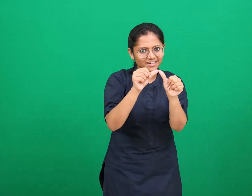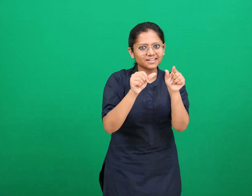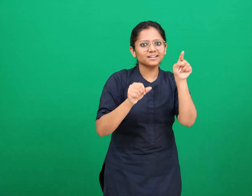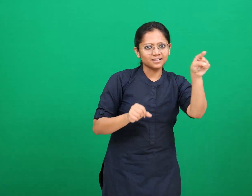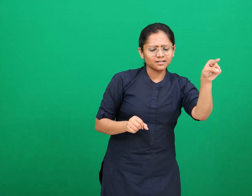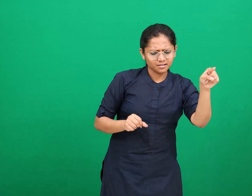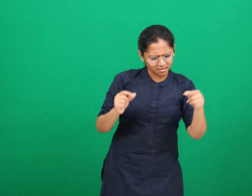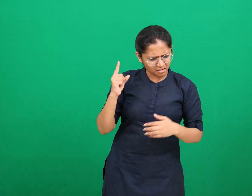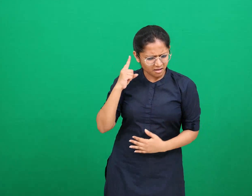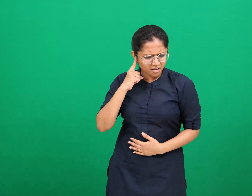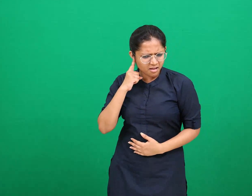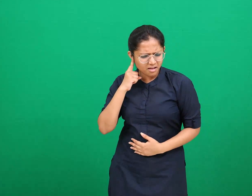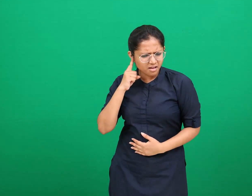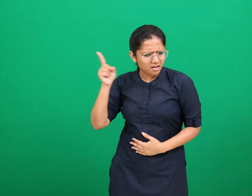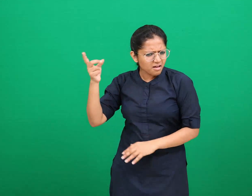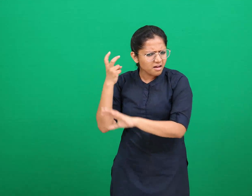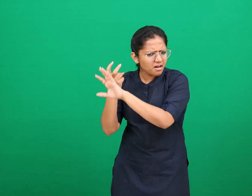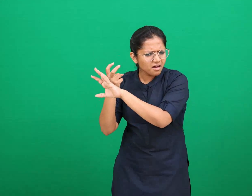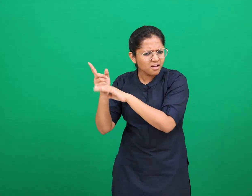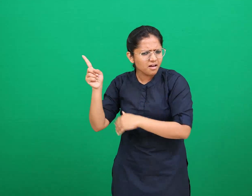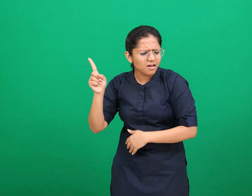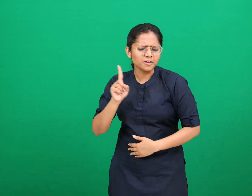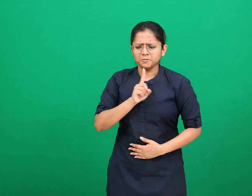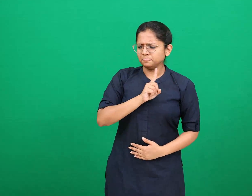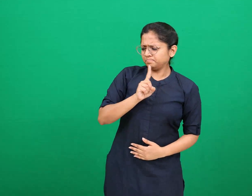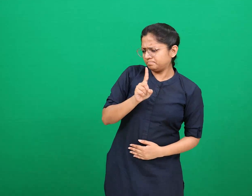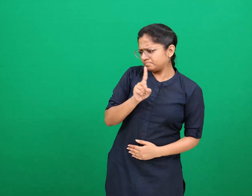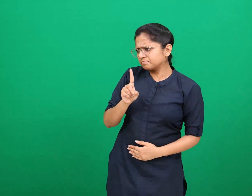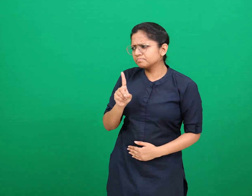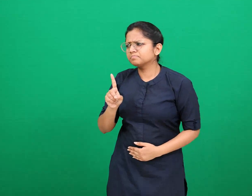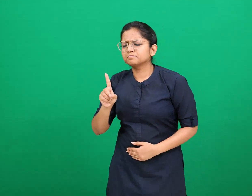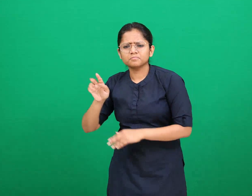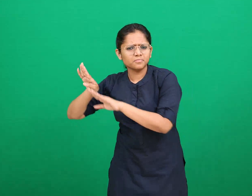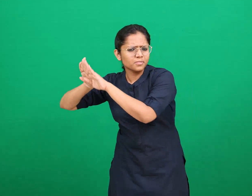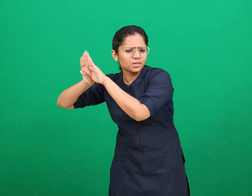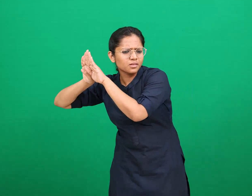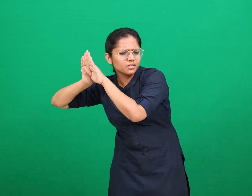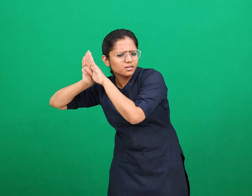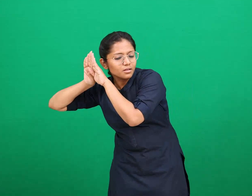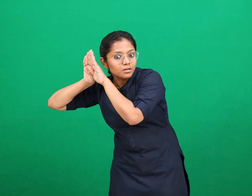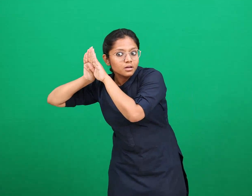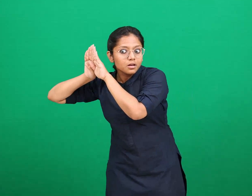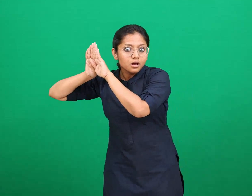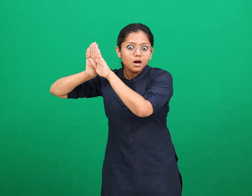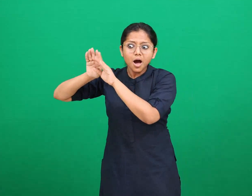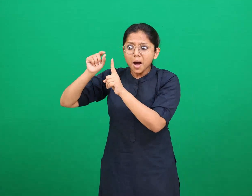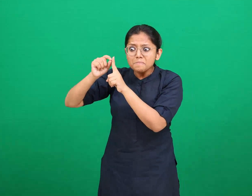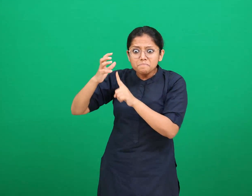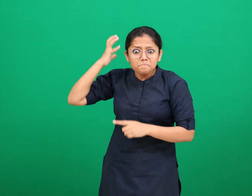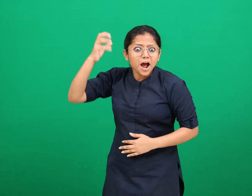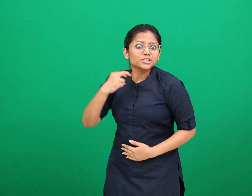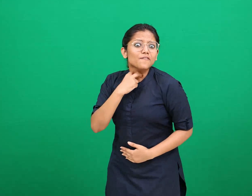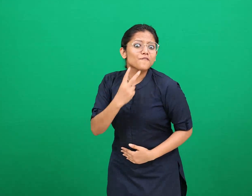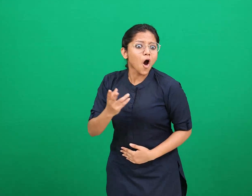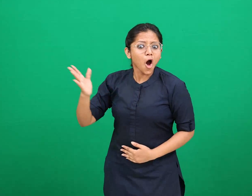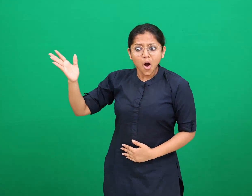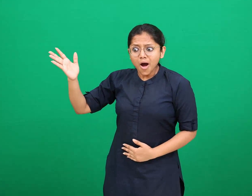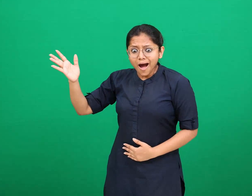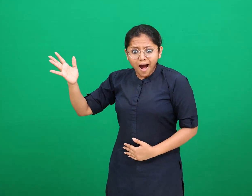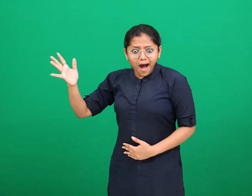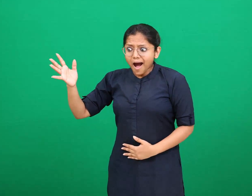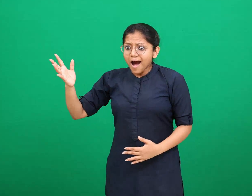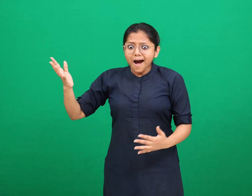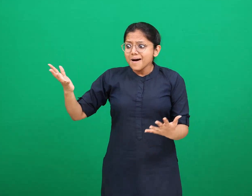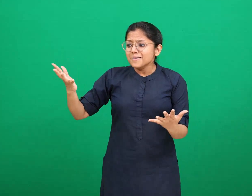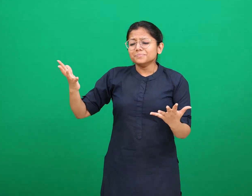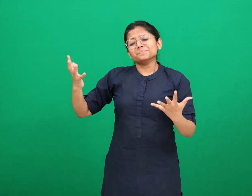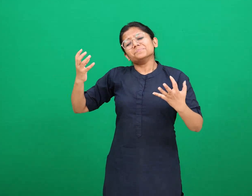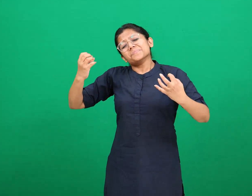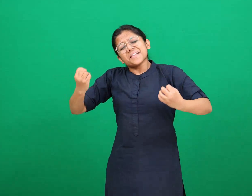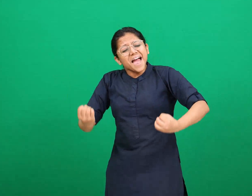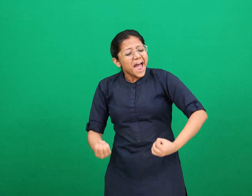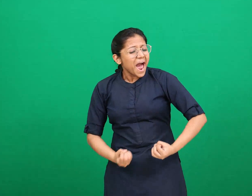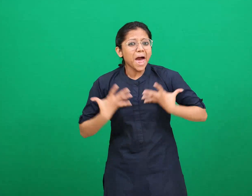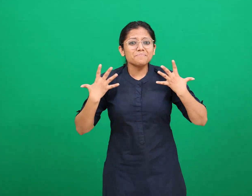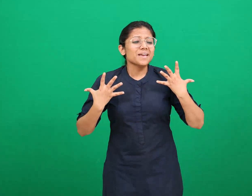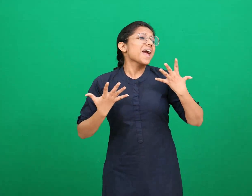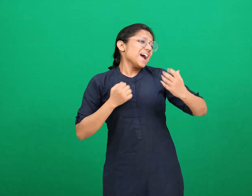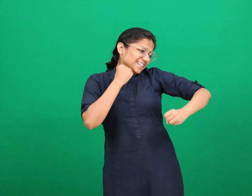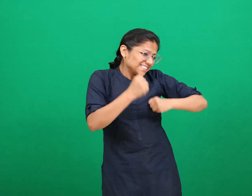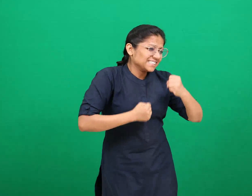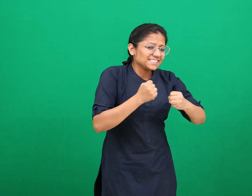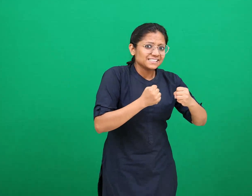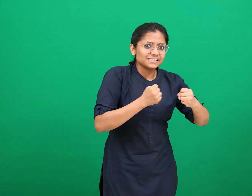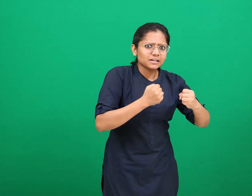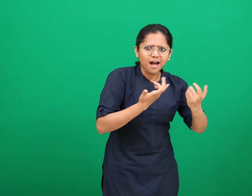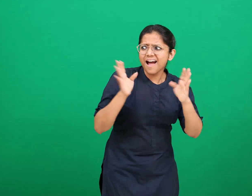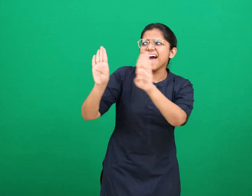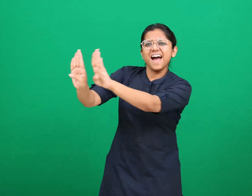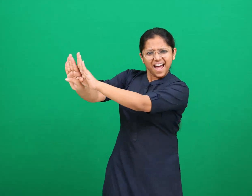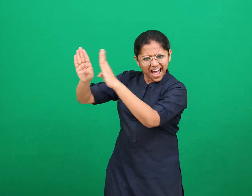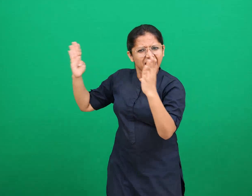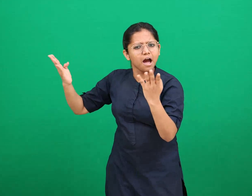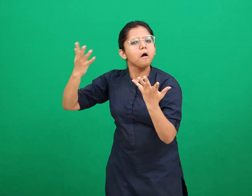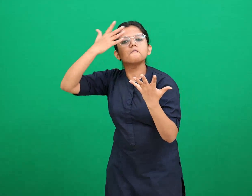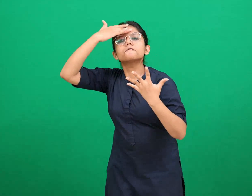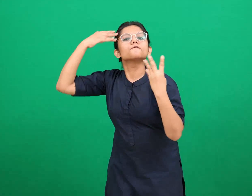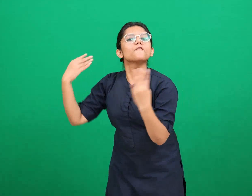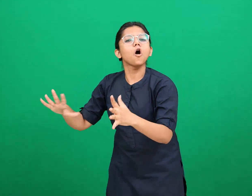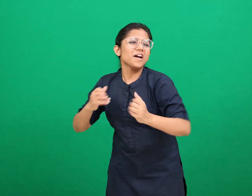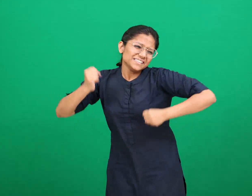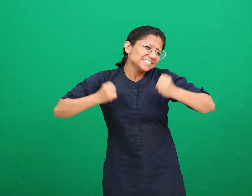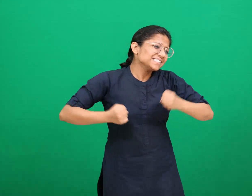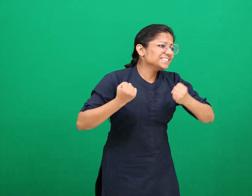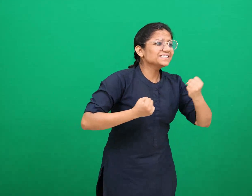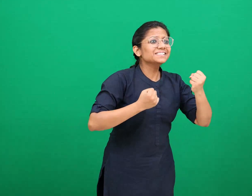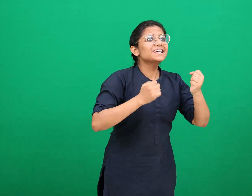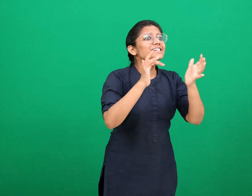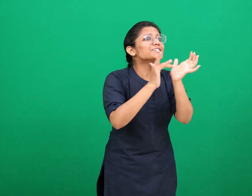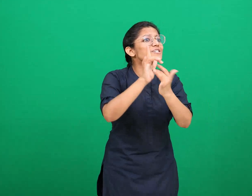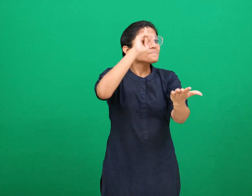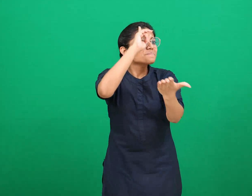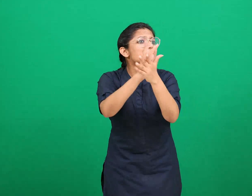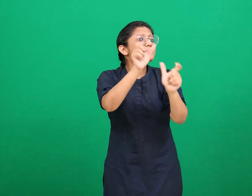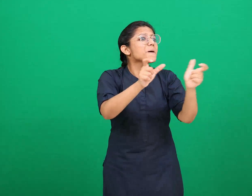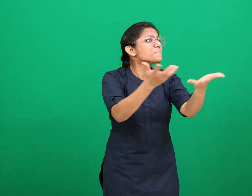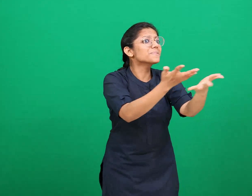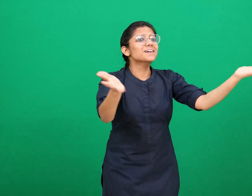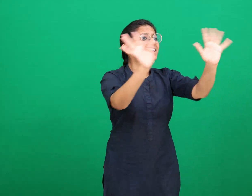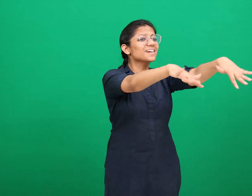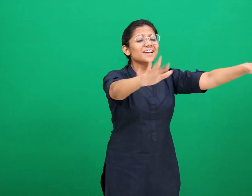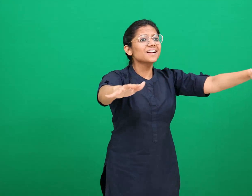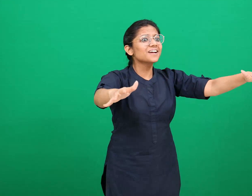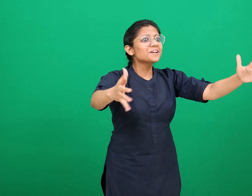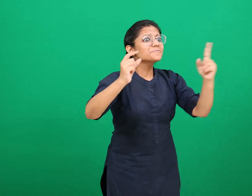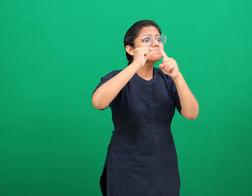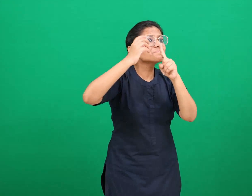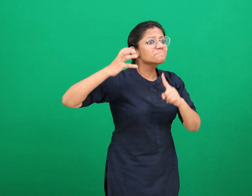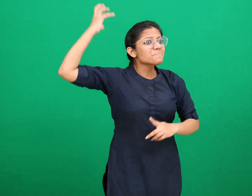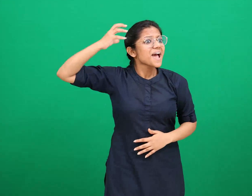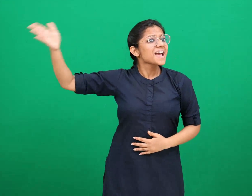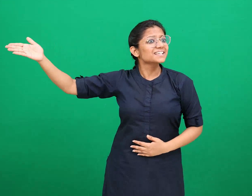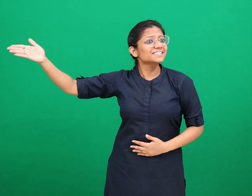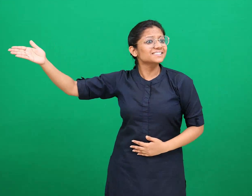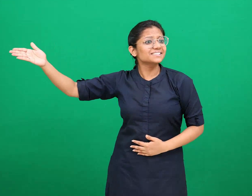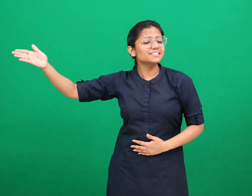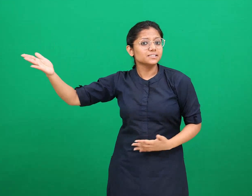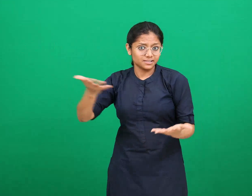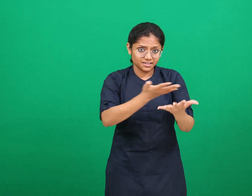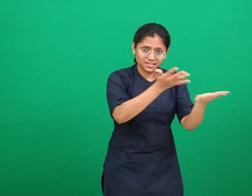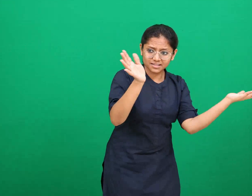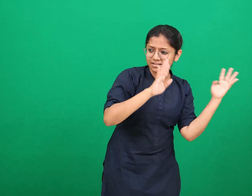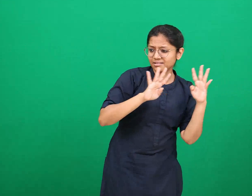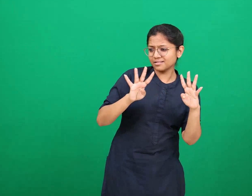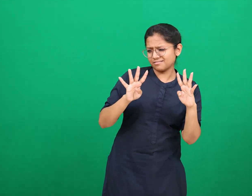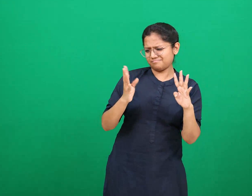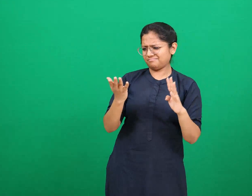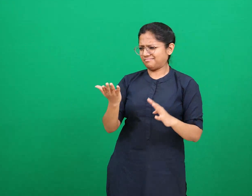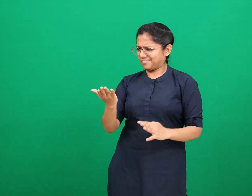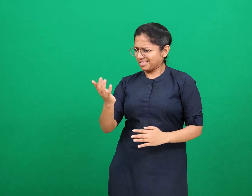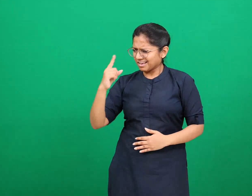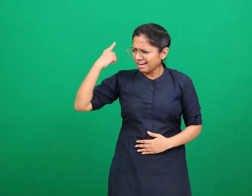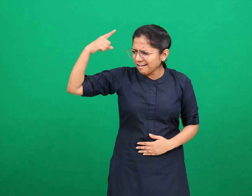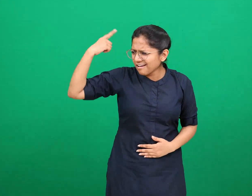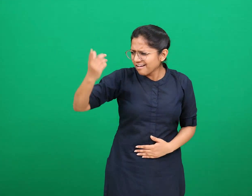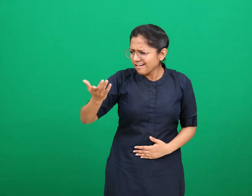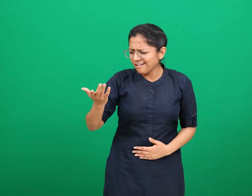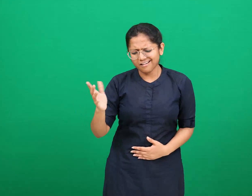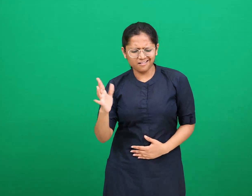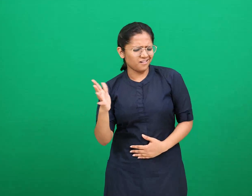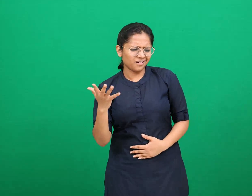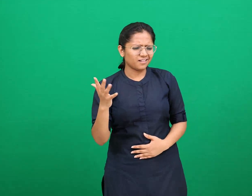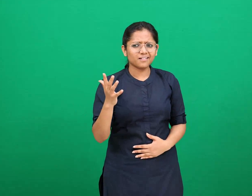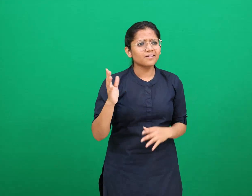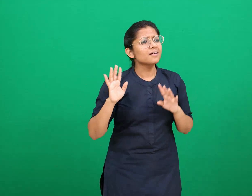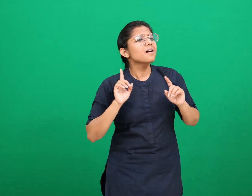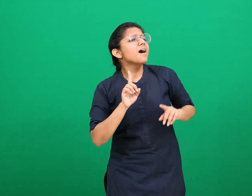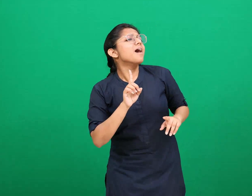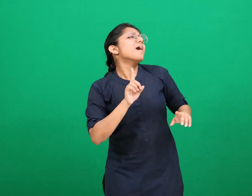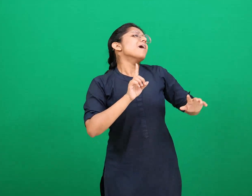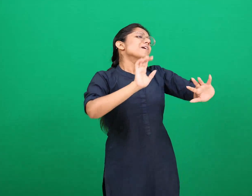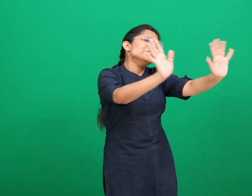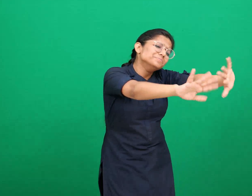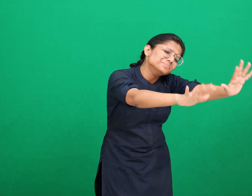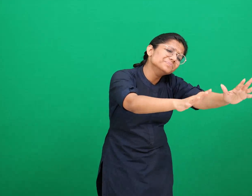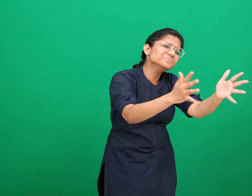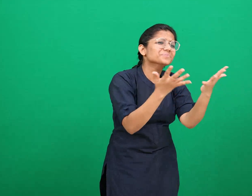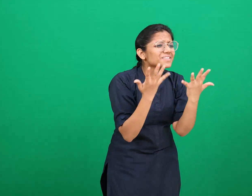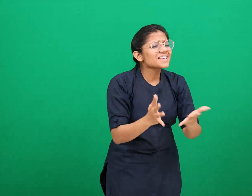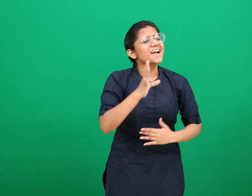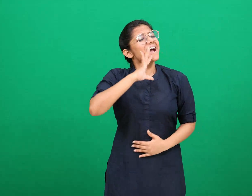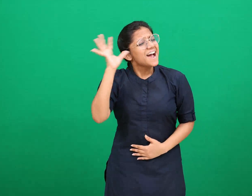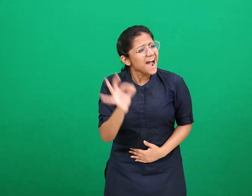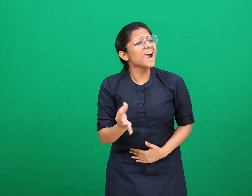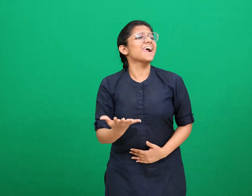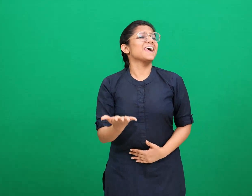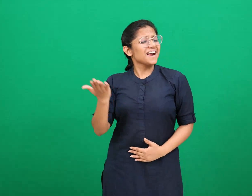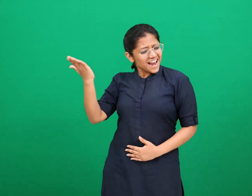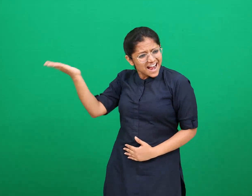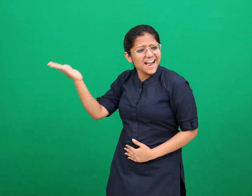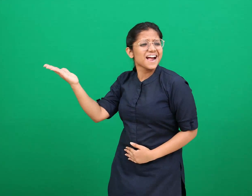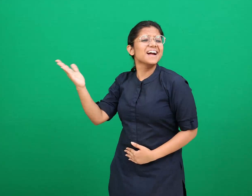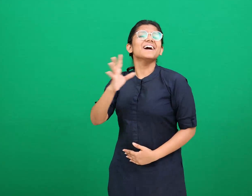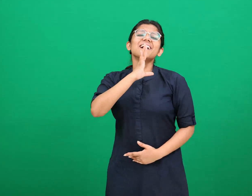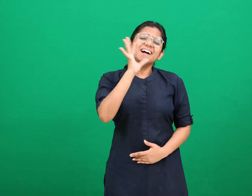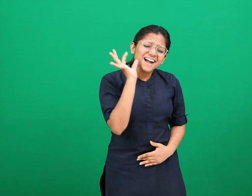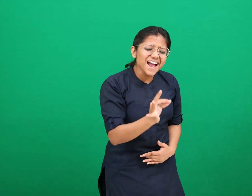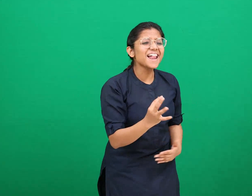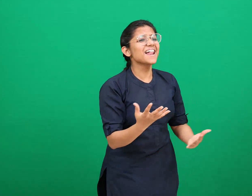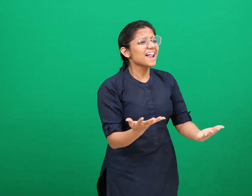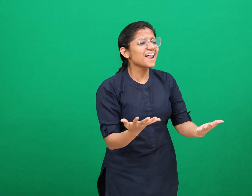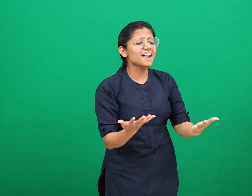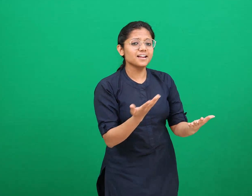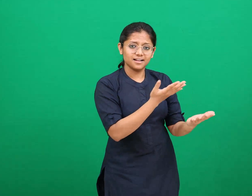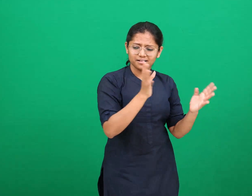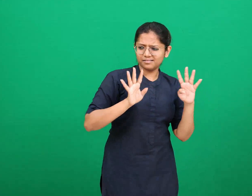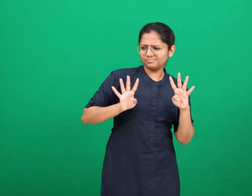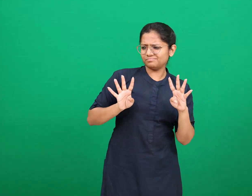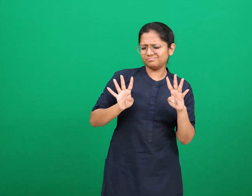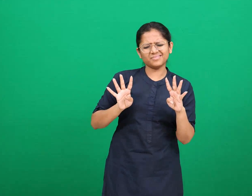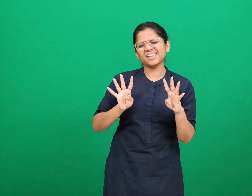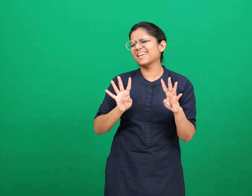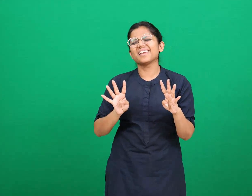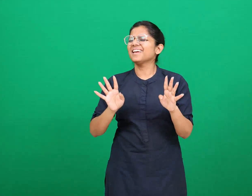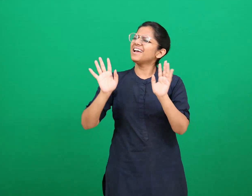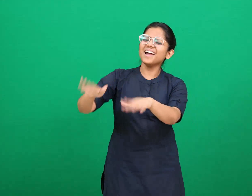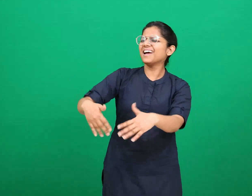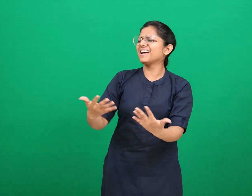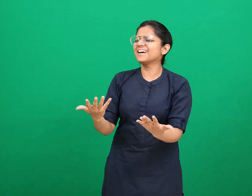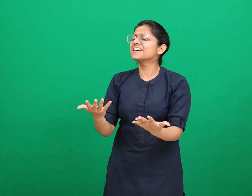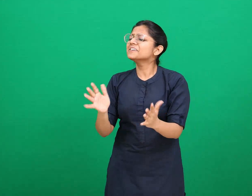When she recognized Peter's voice, she was so overjoyed that she forgot to open the gate, but ran inside and announced, "Peter is standing at the gate!"